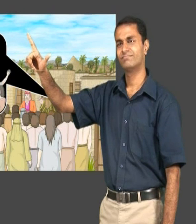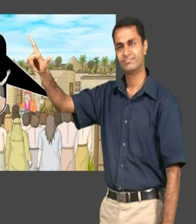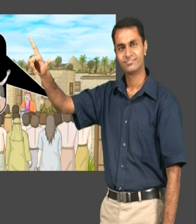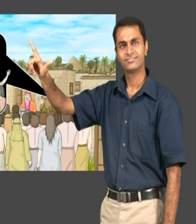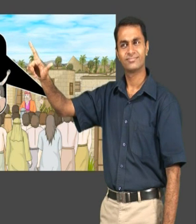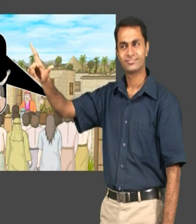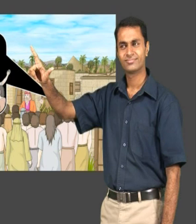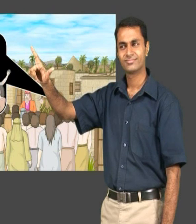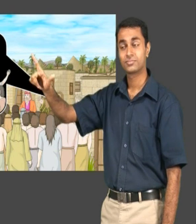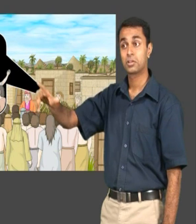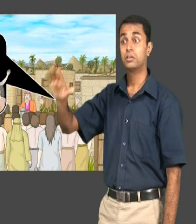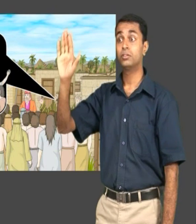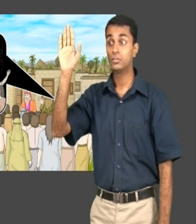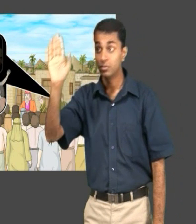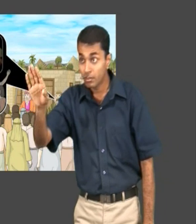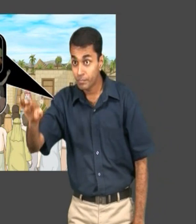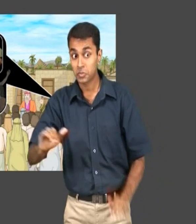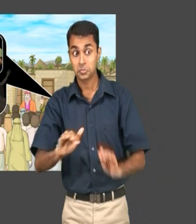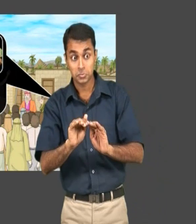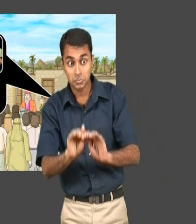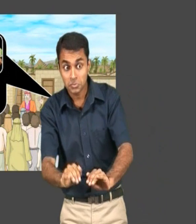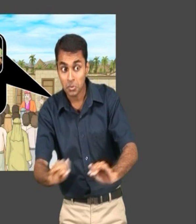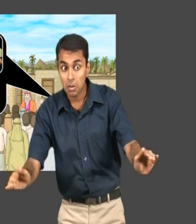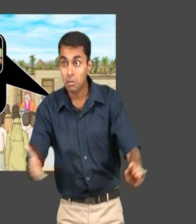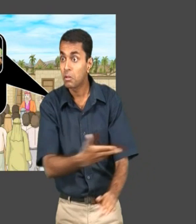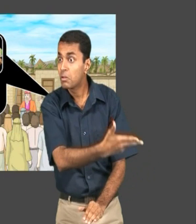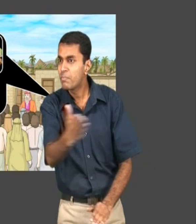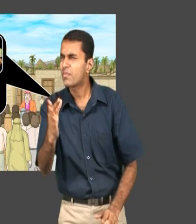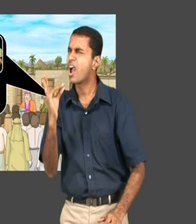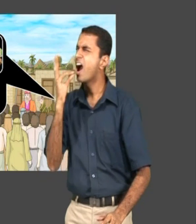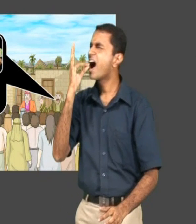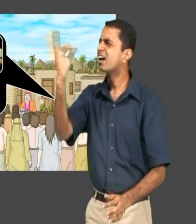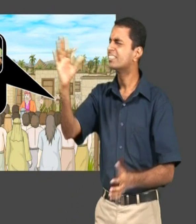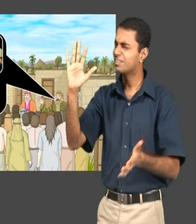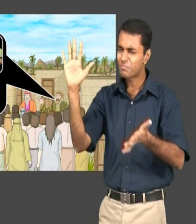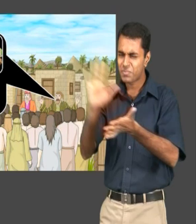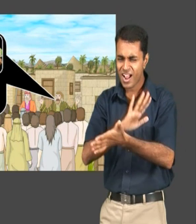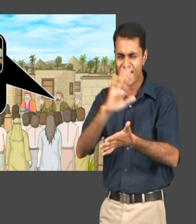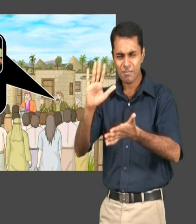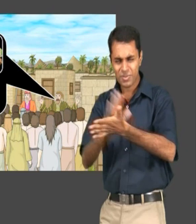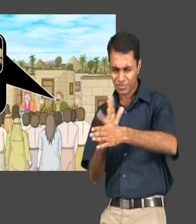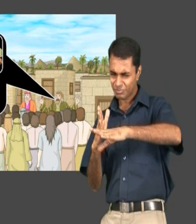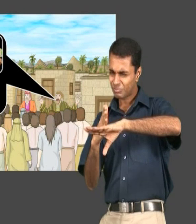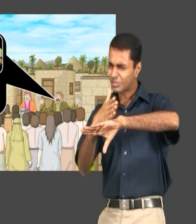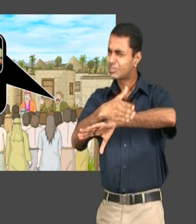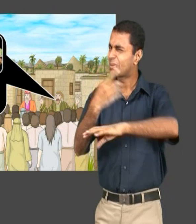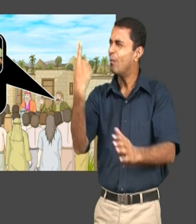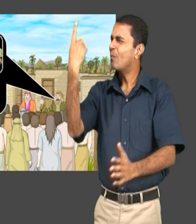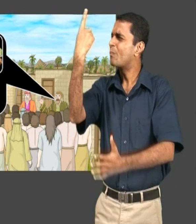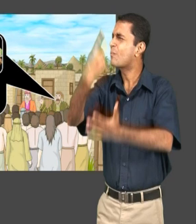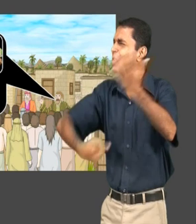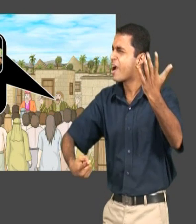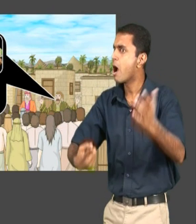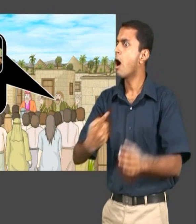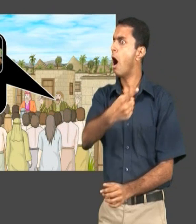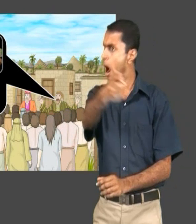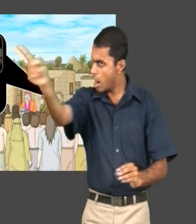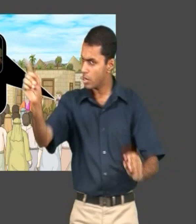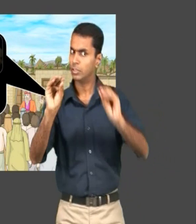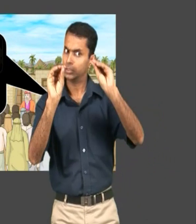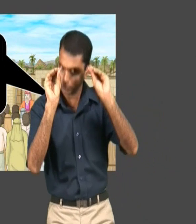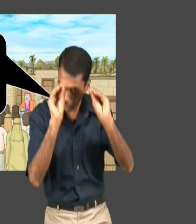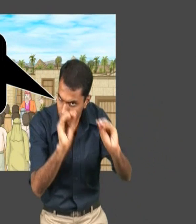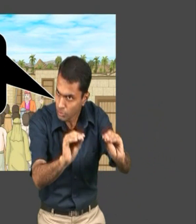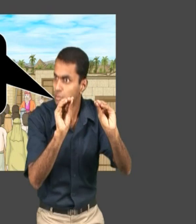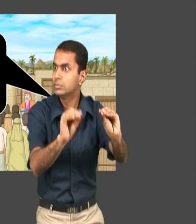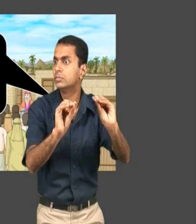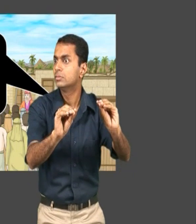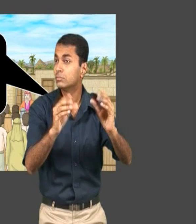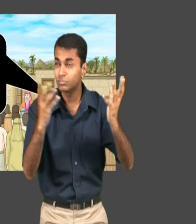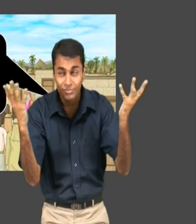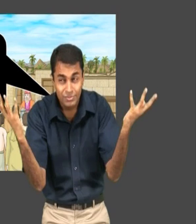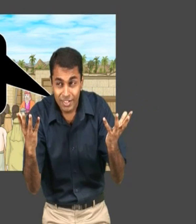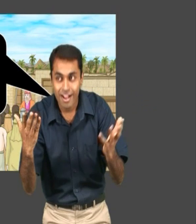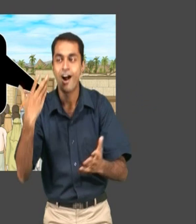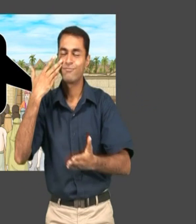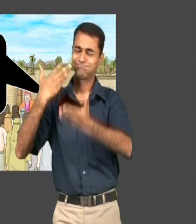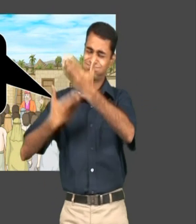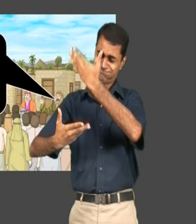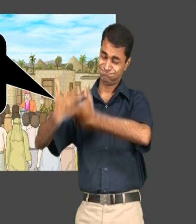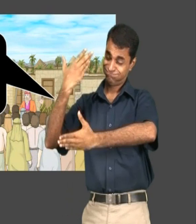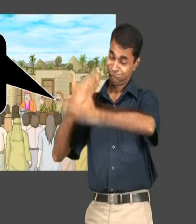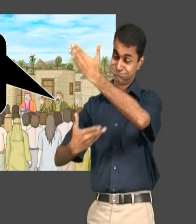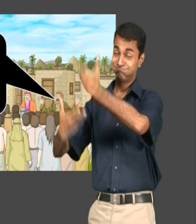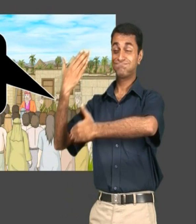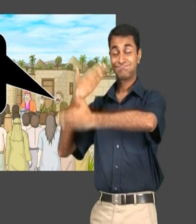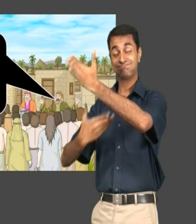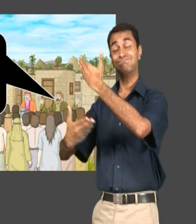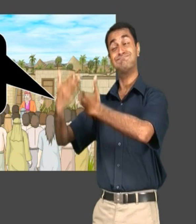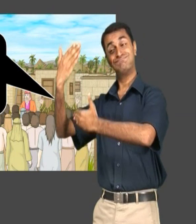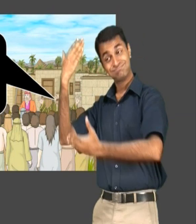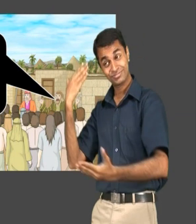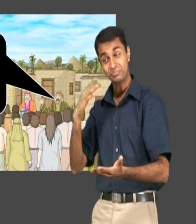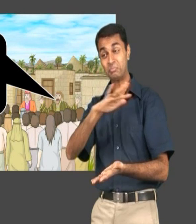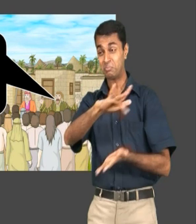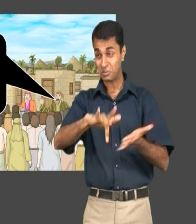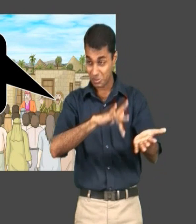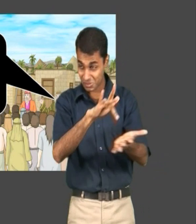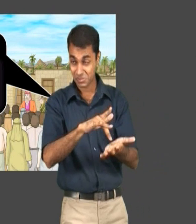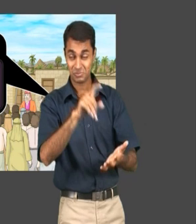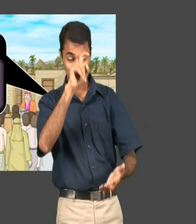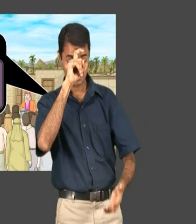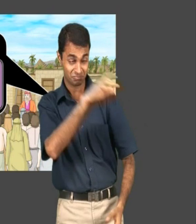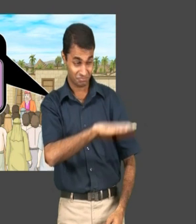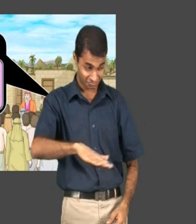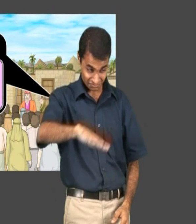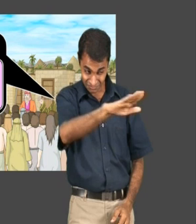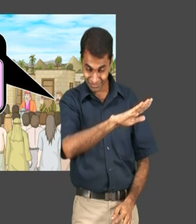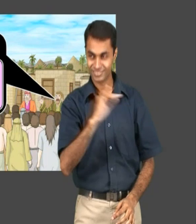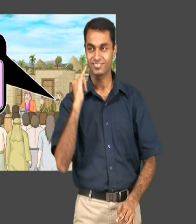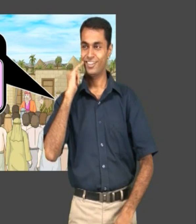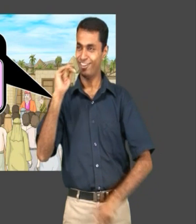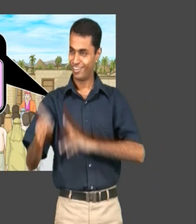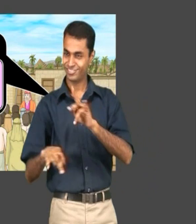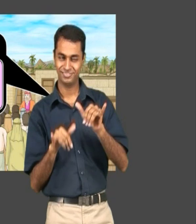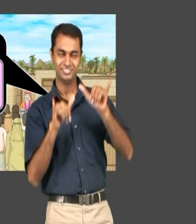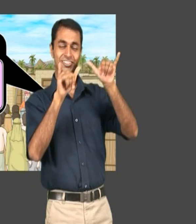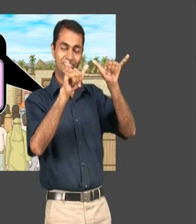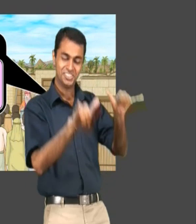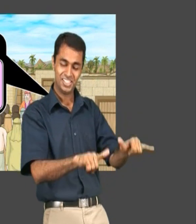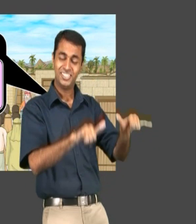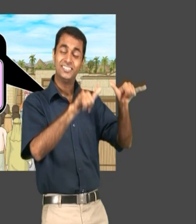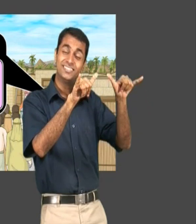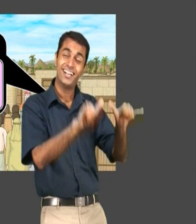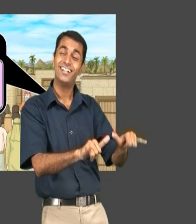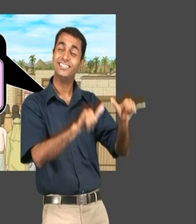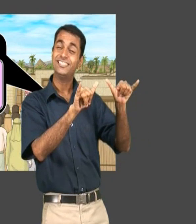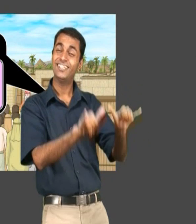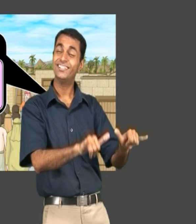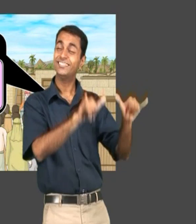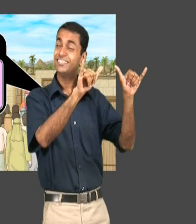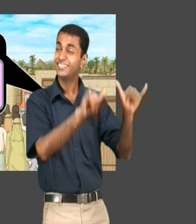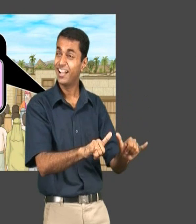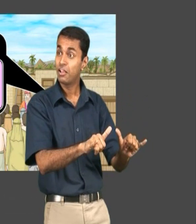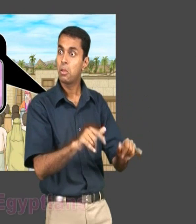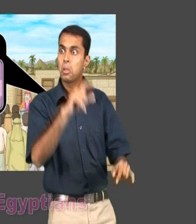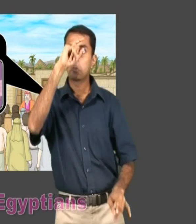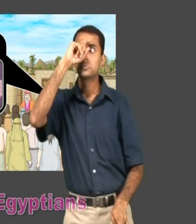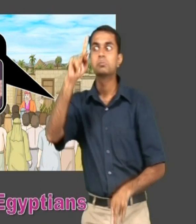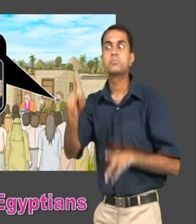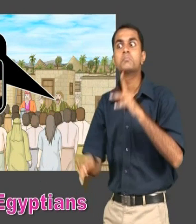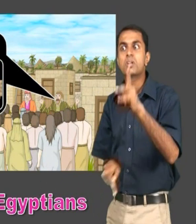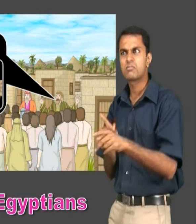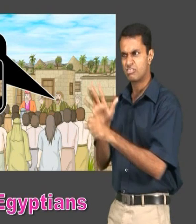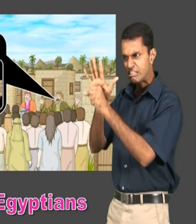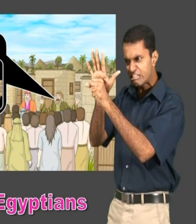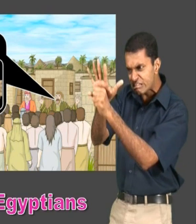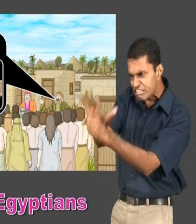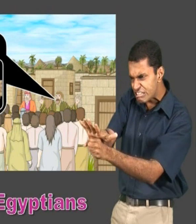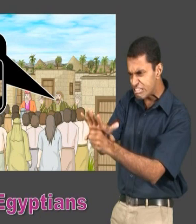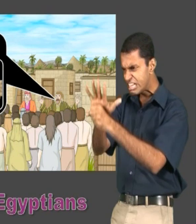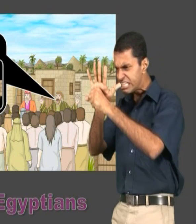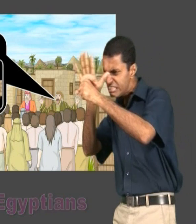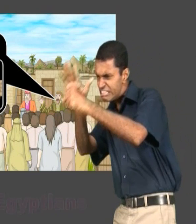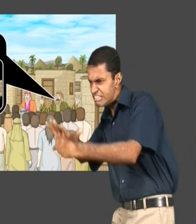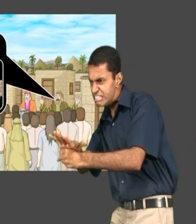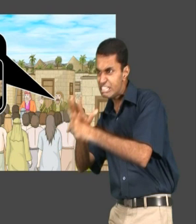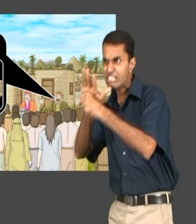When your children ask you, ‘What does this service mean to you?’